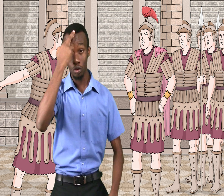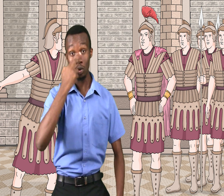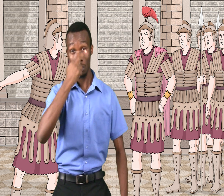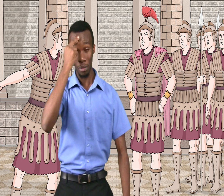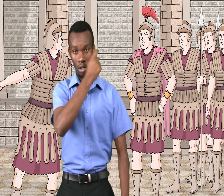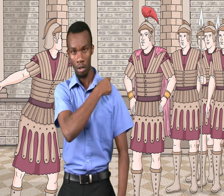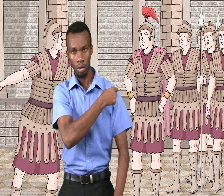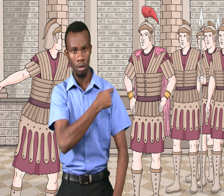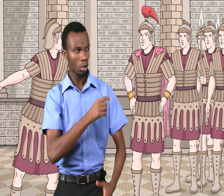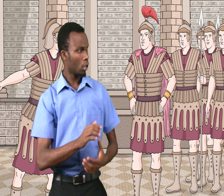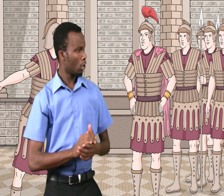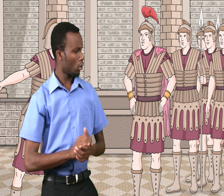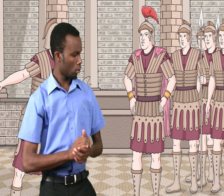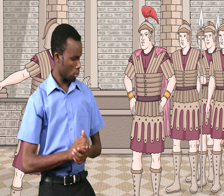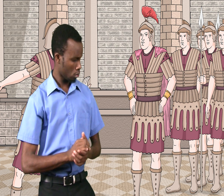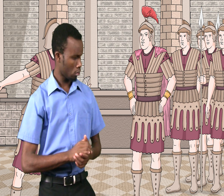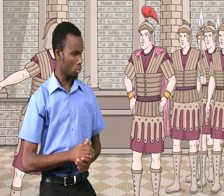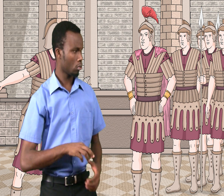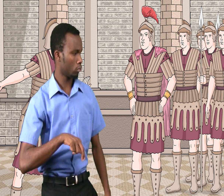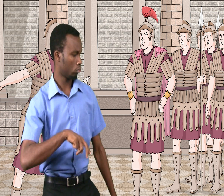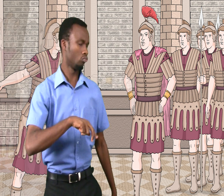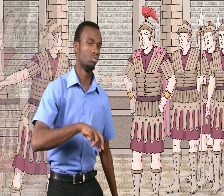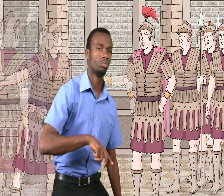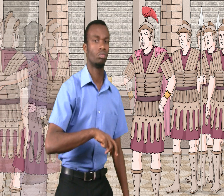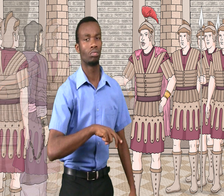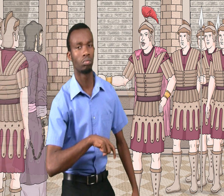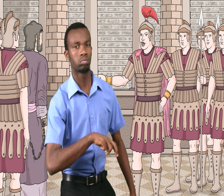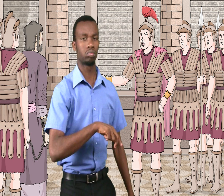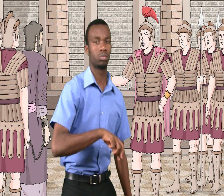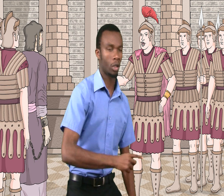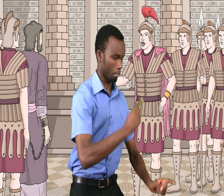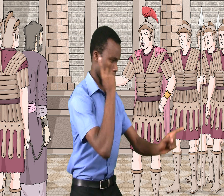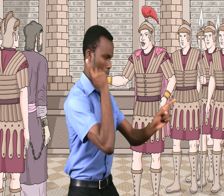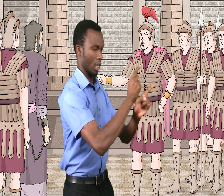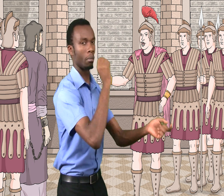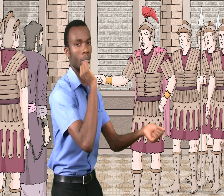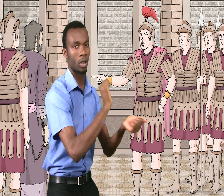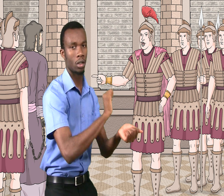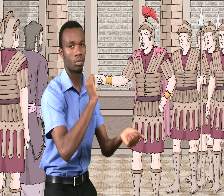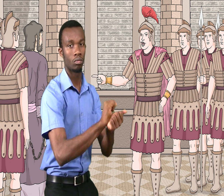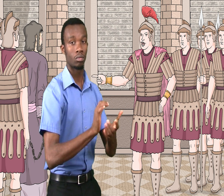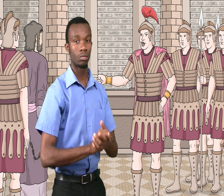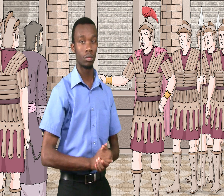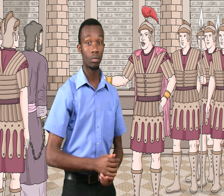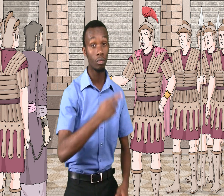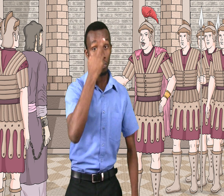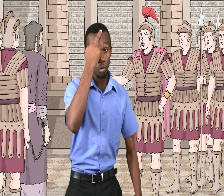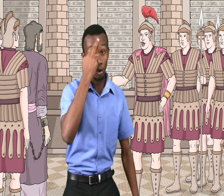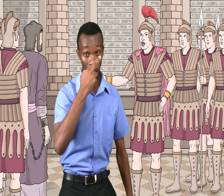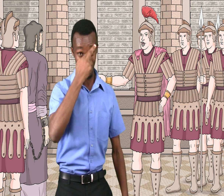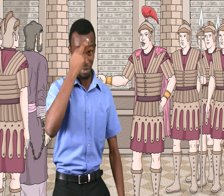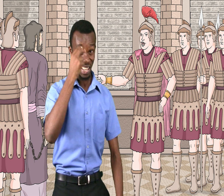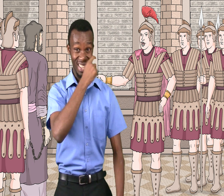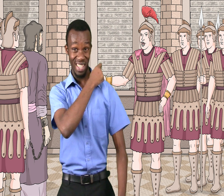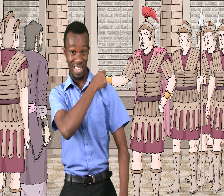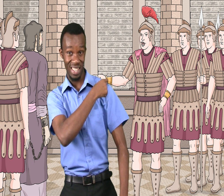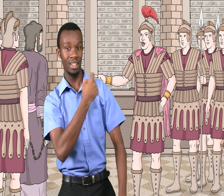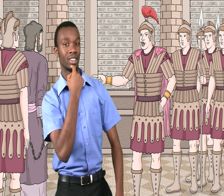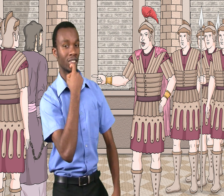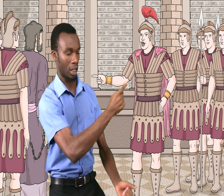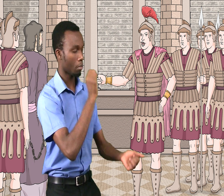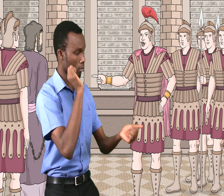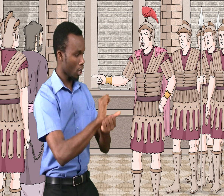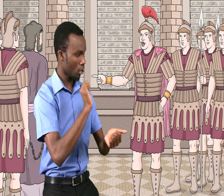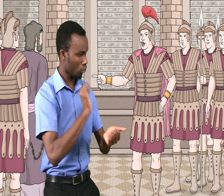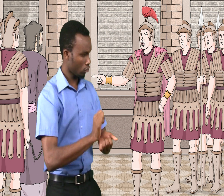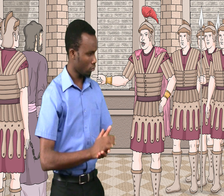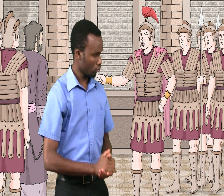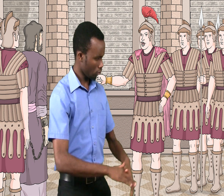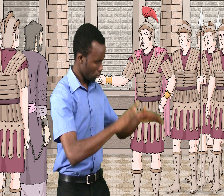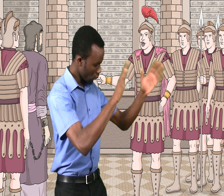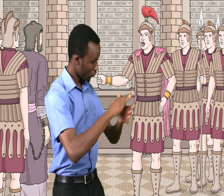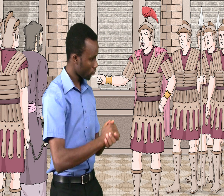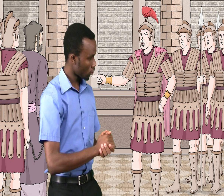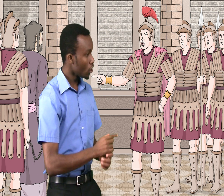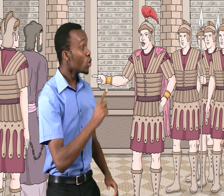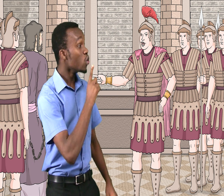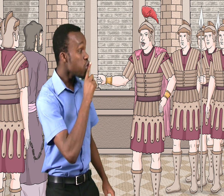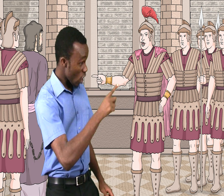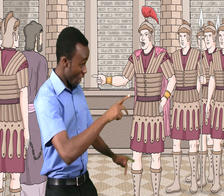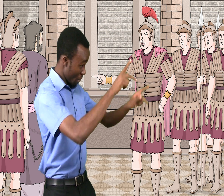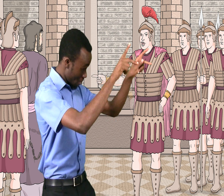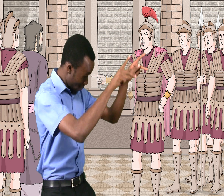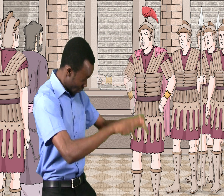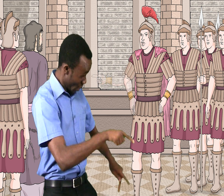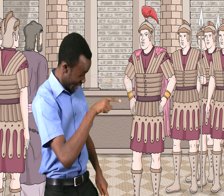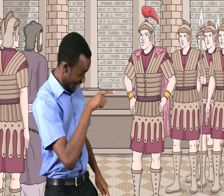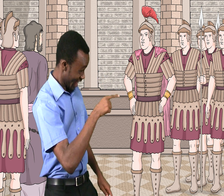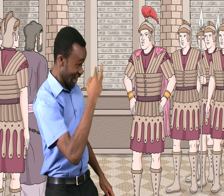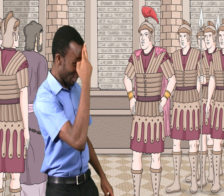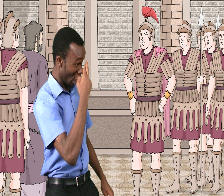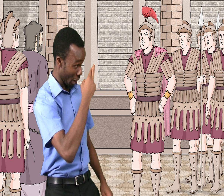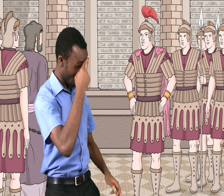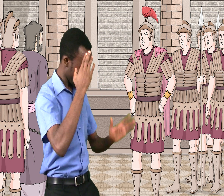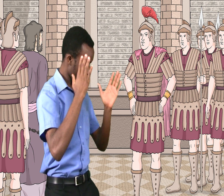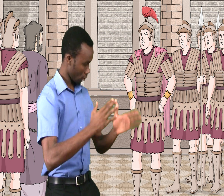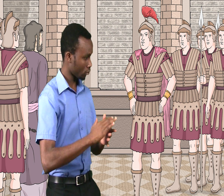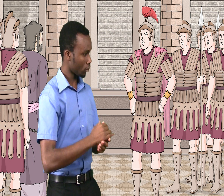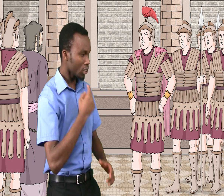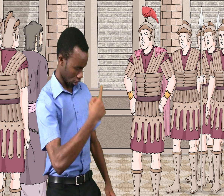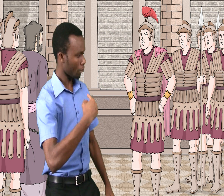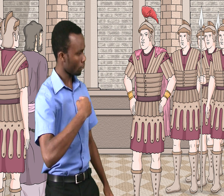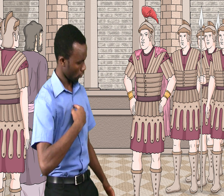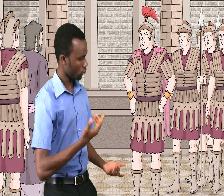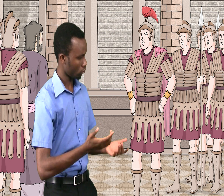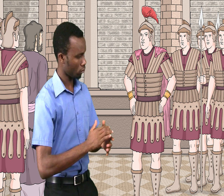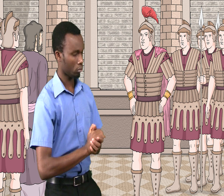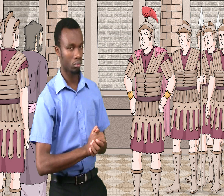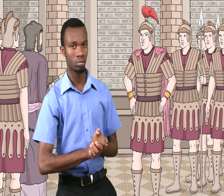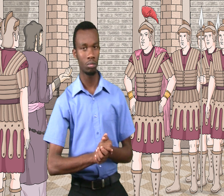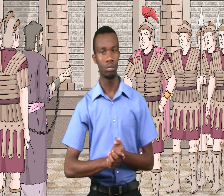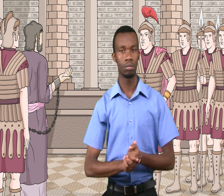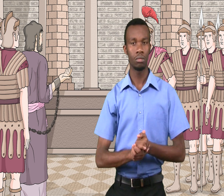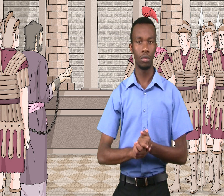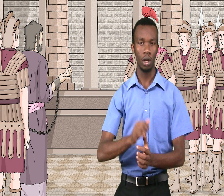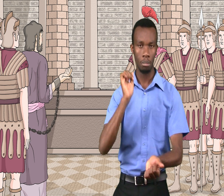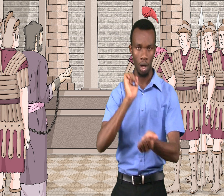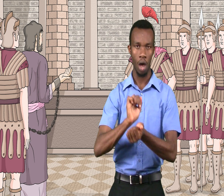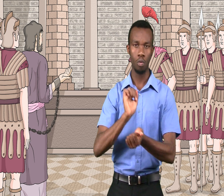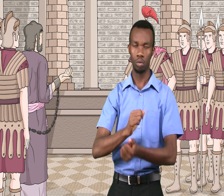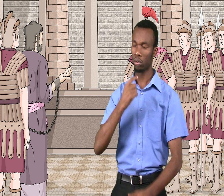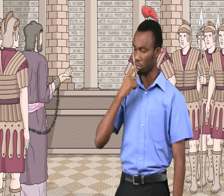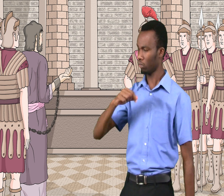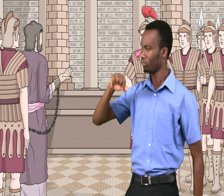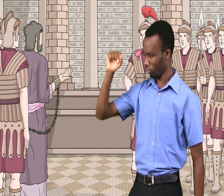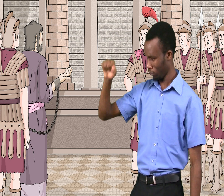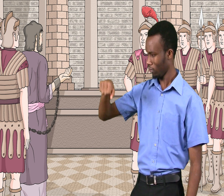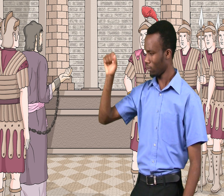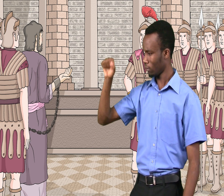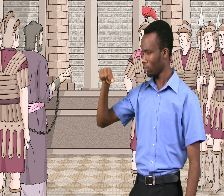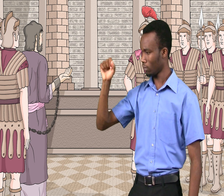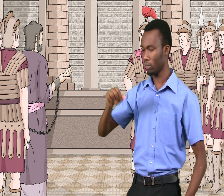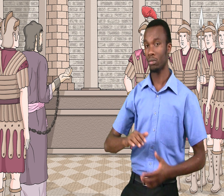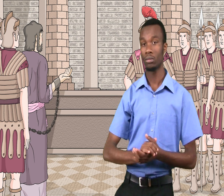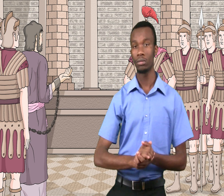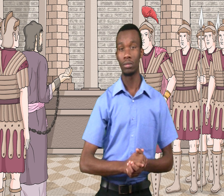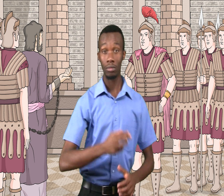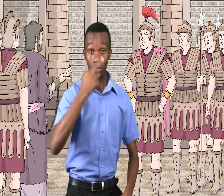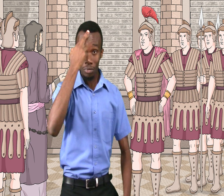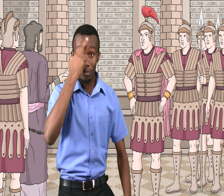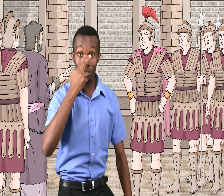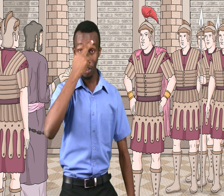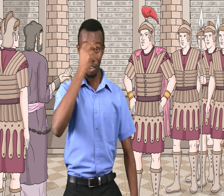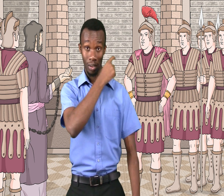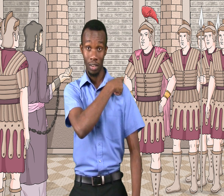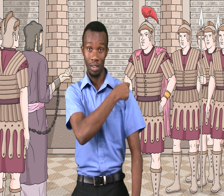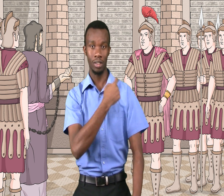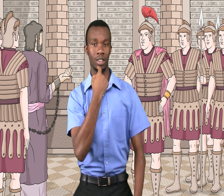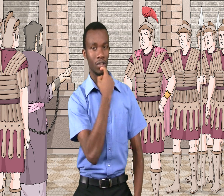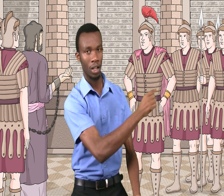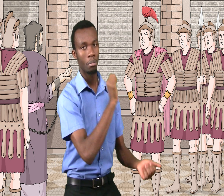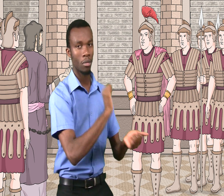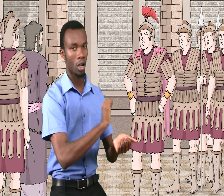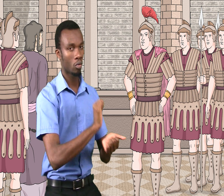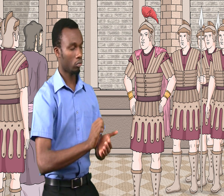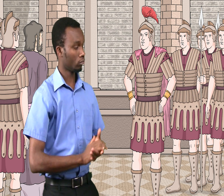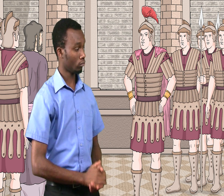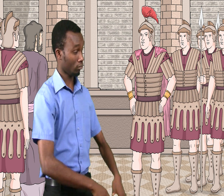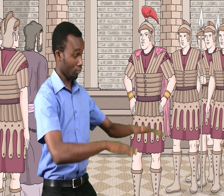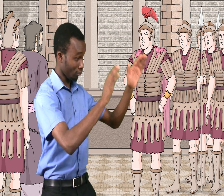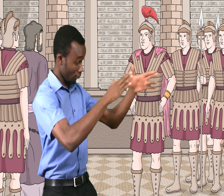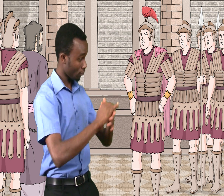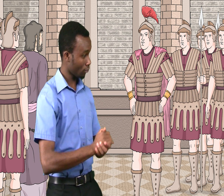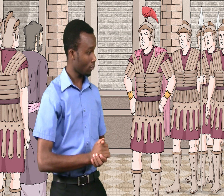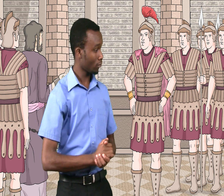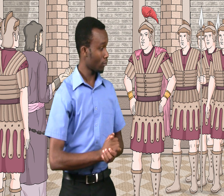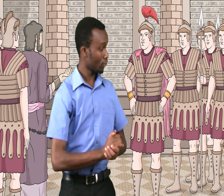The commander went to Paul and asked, “Tell me, are you a Roman citizen?” “Yes,” he answered.